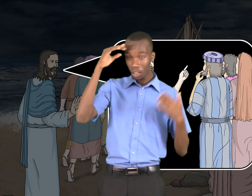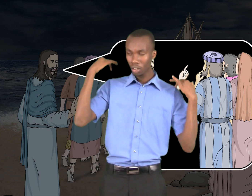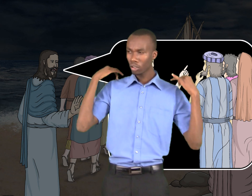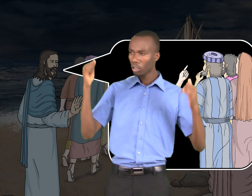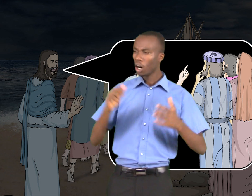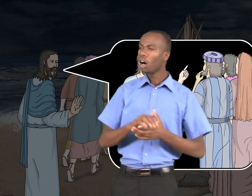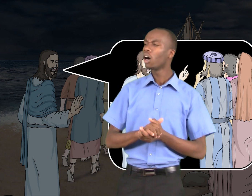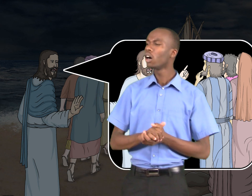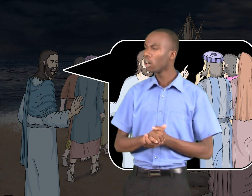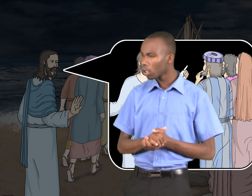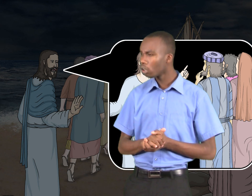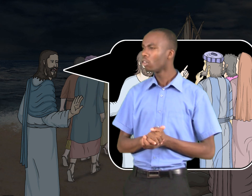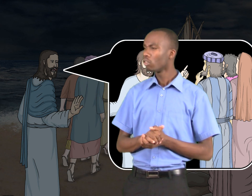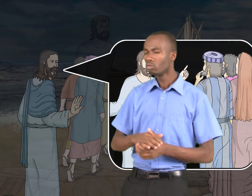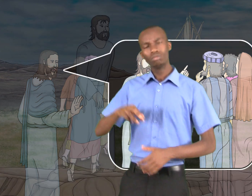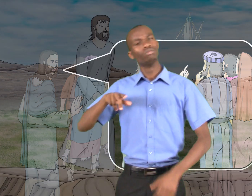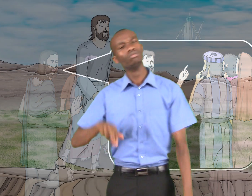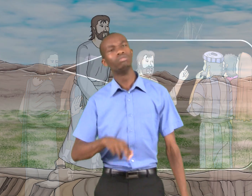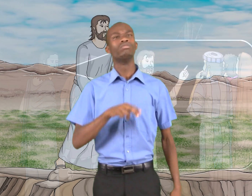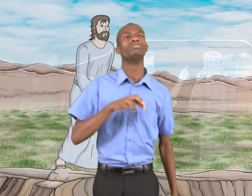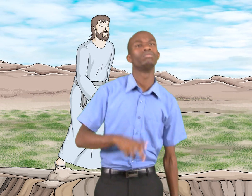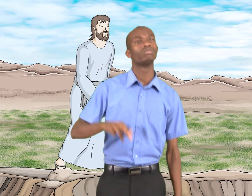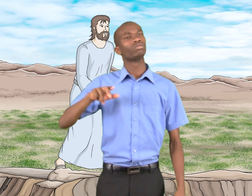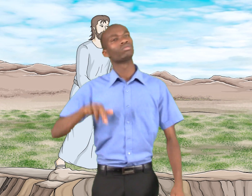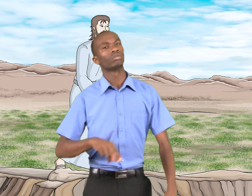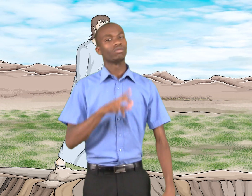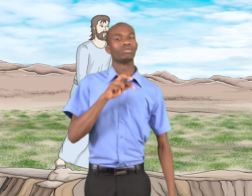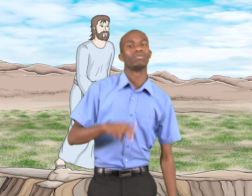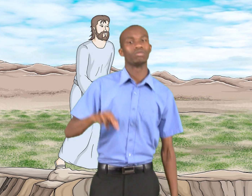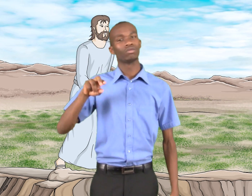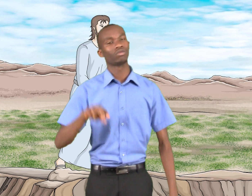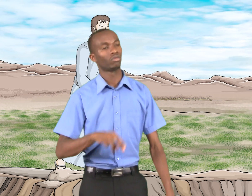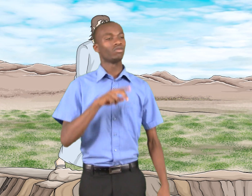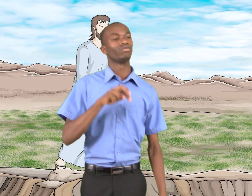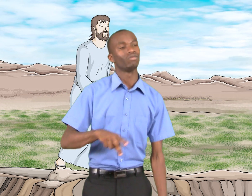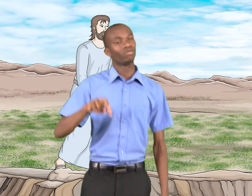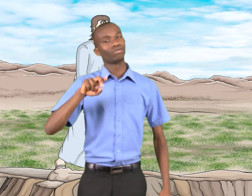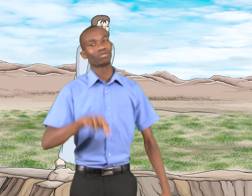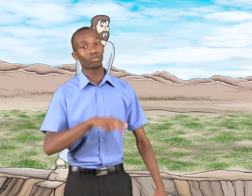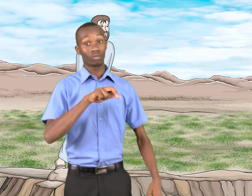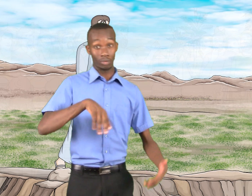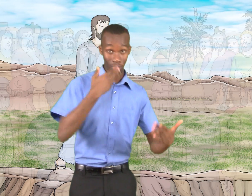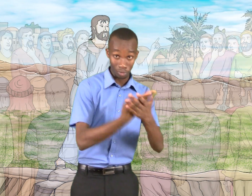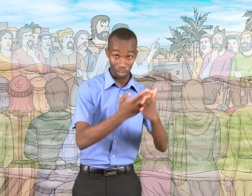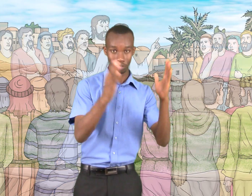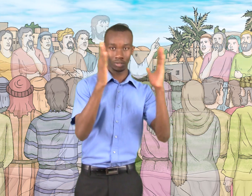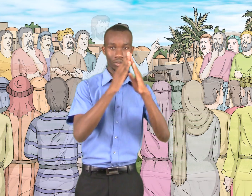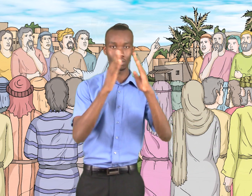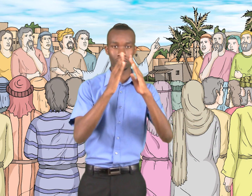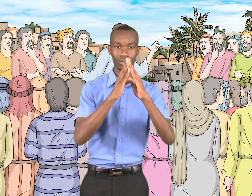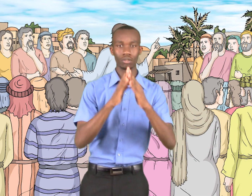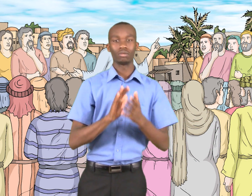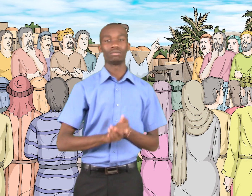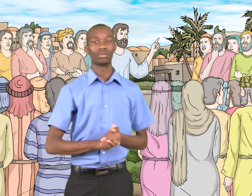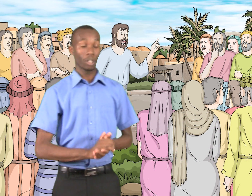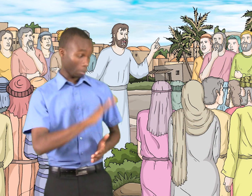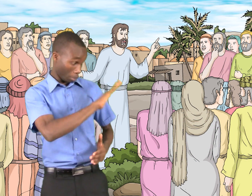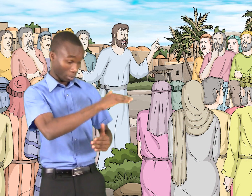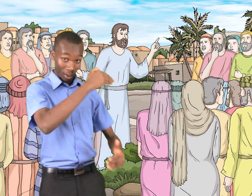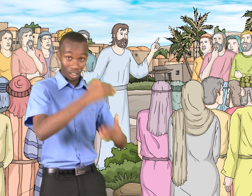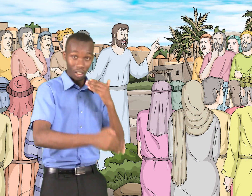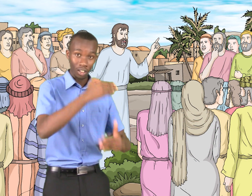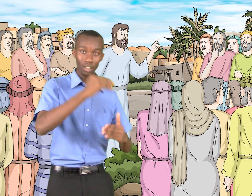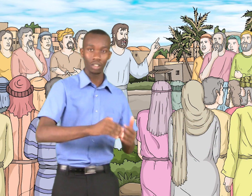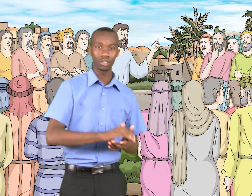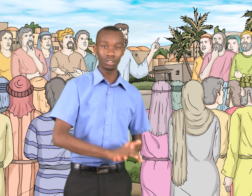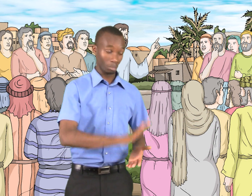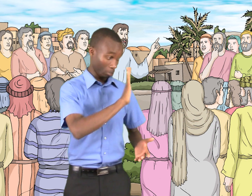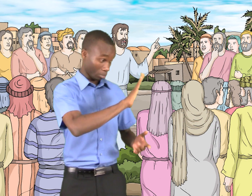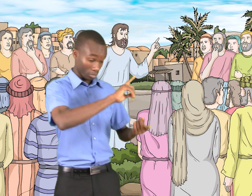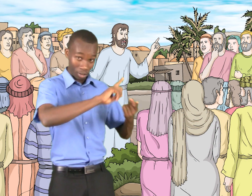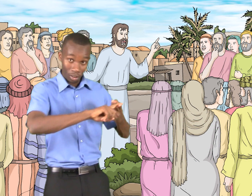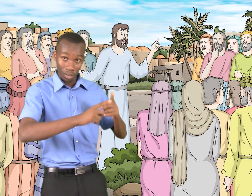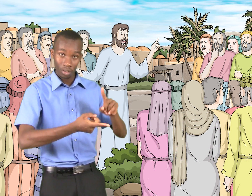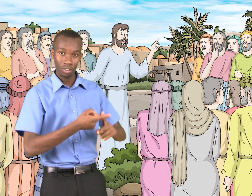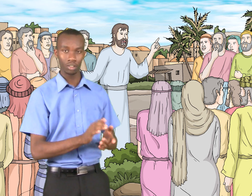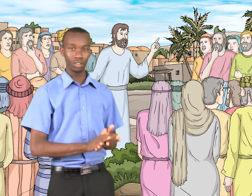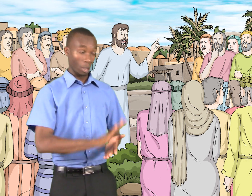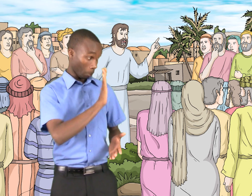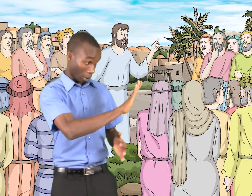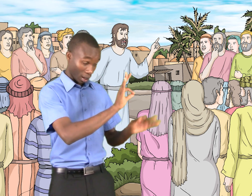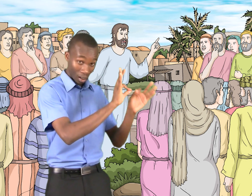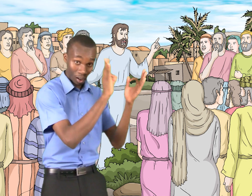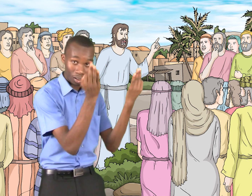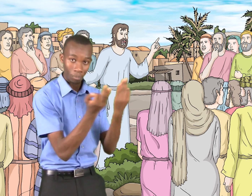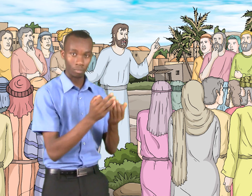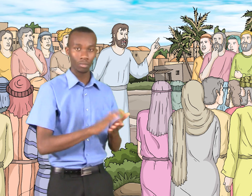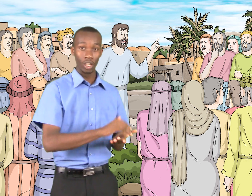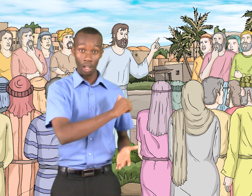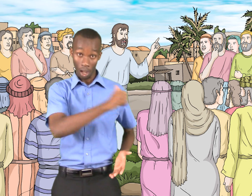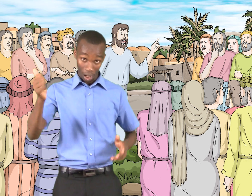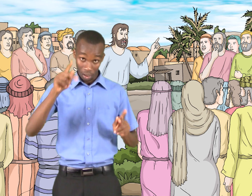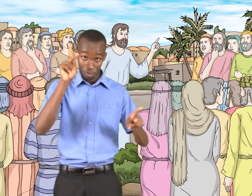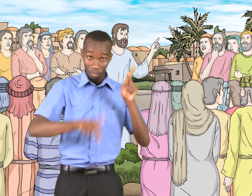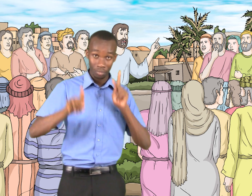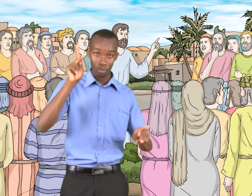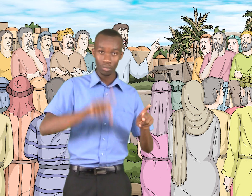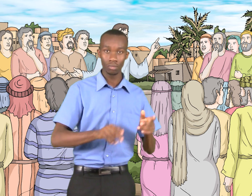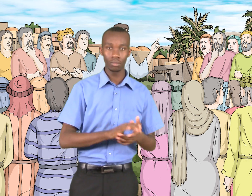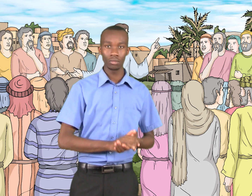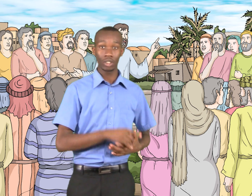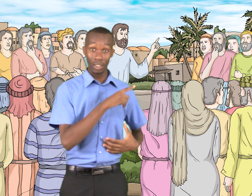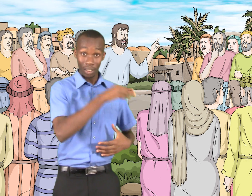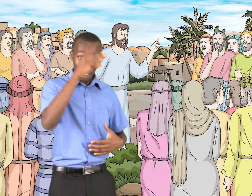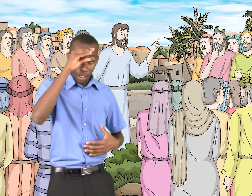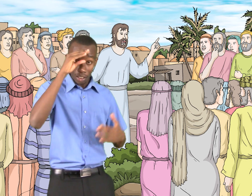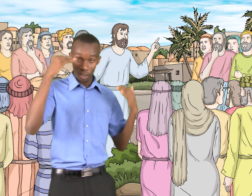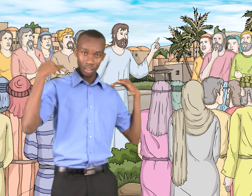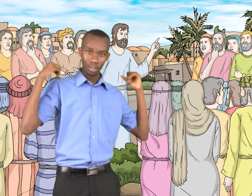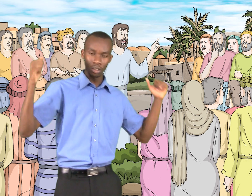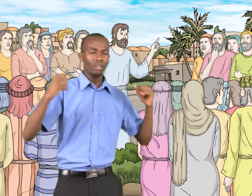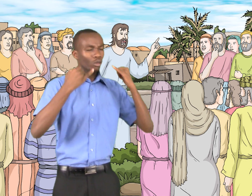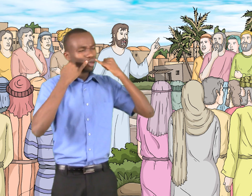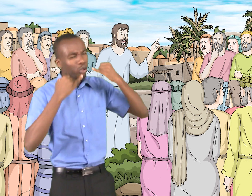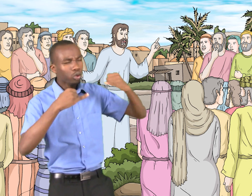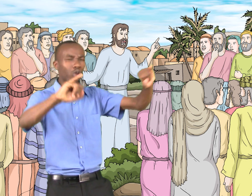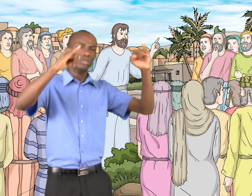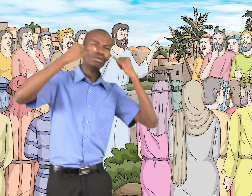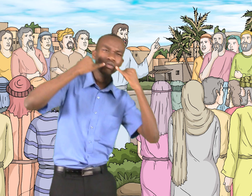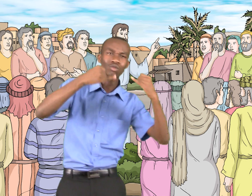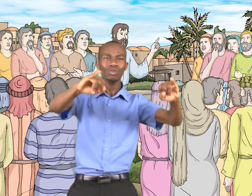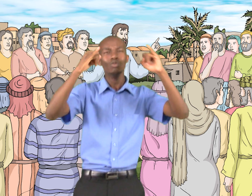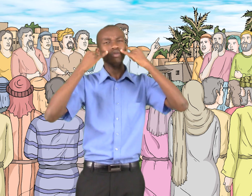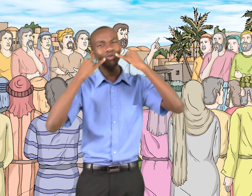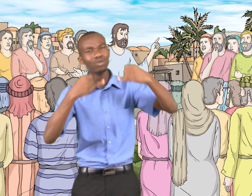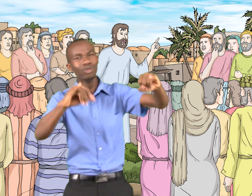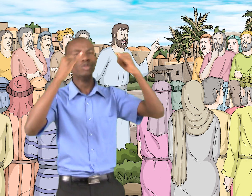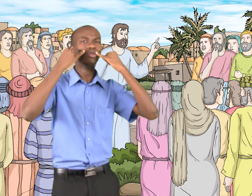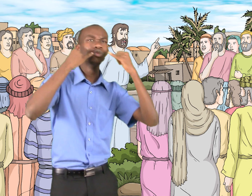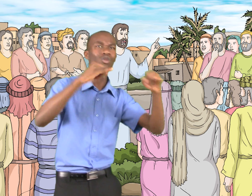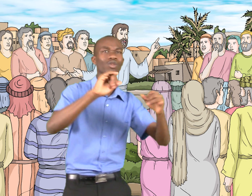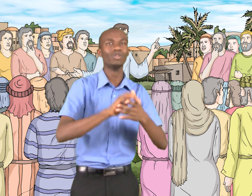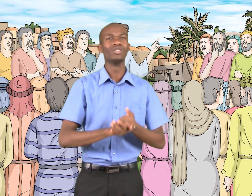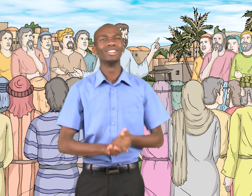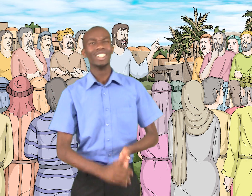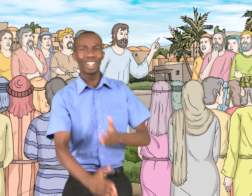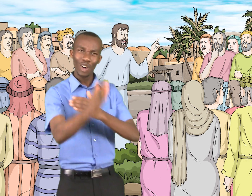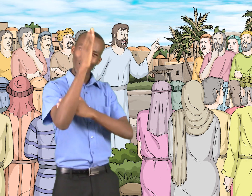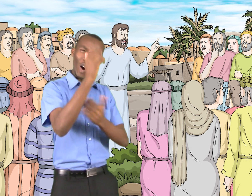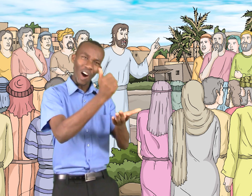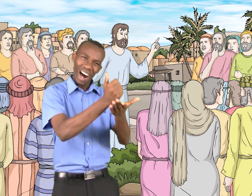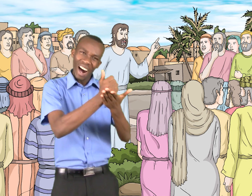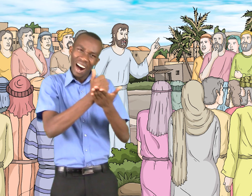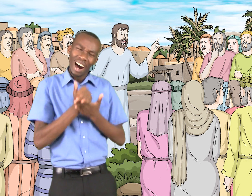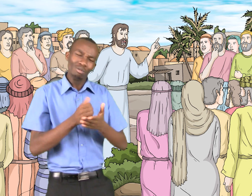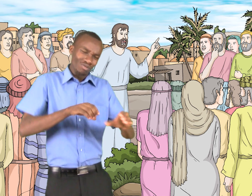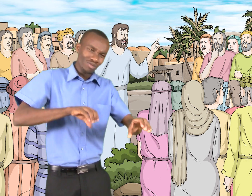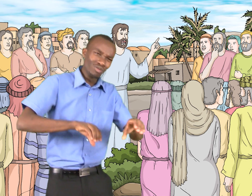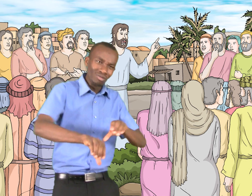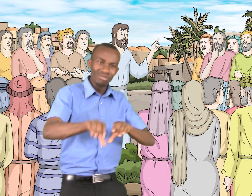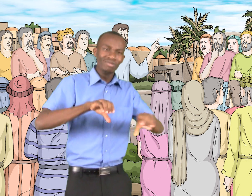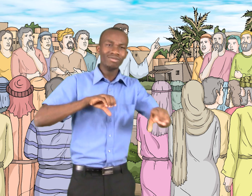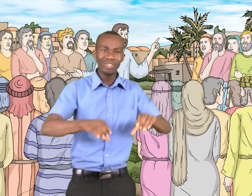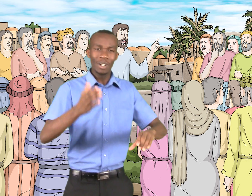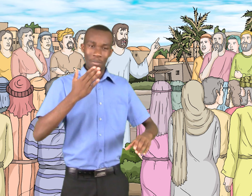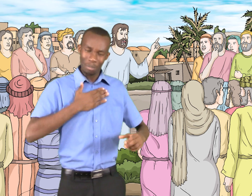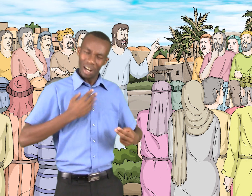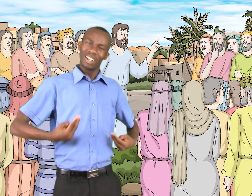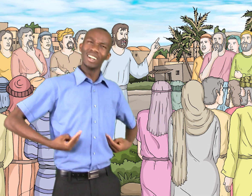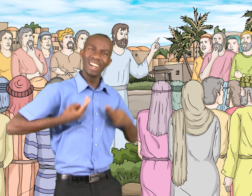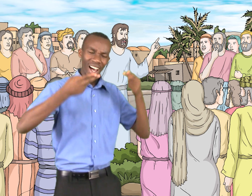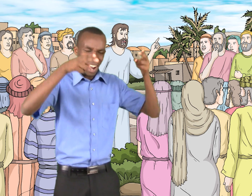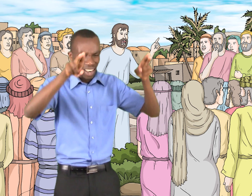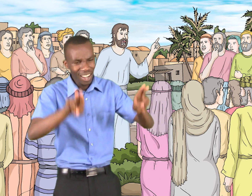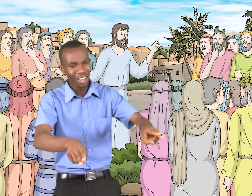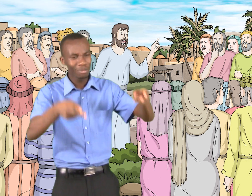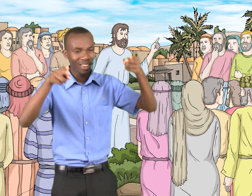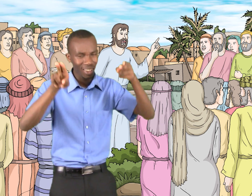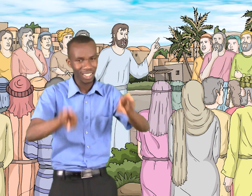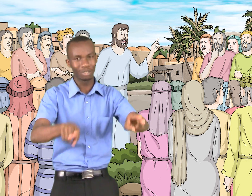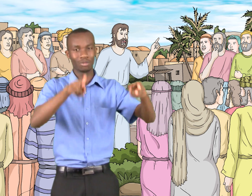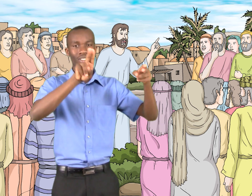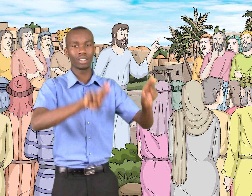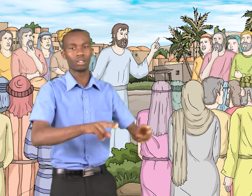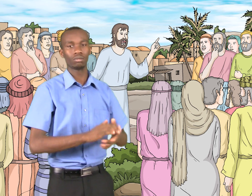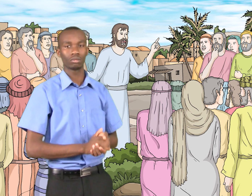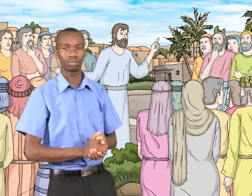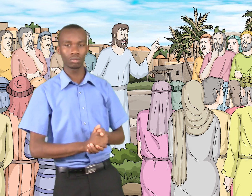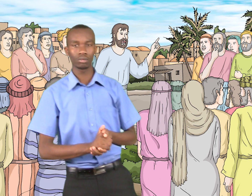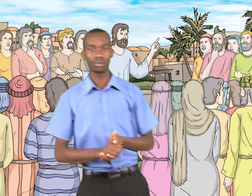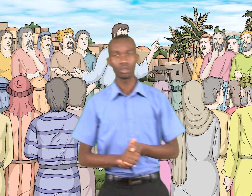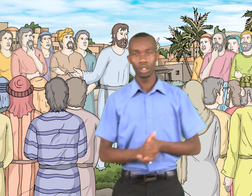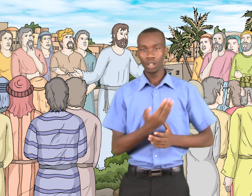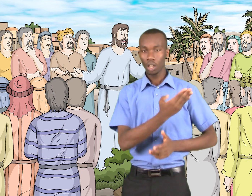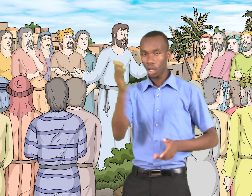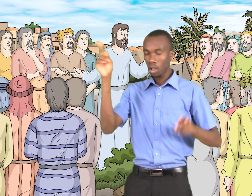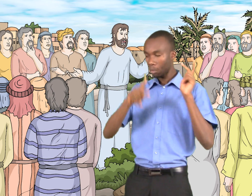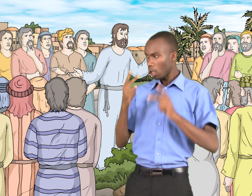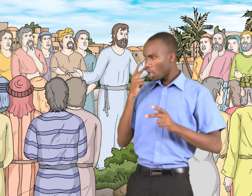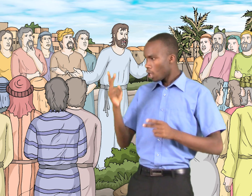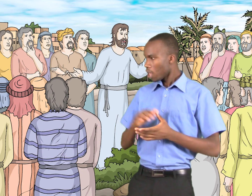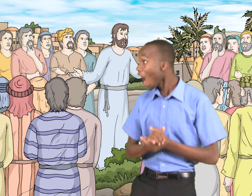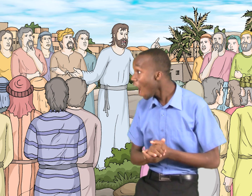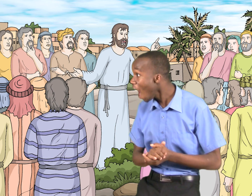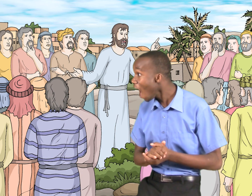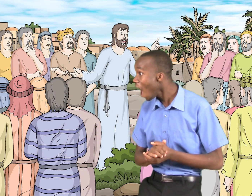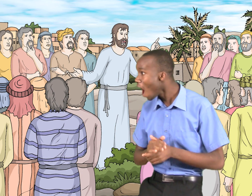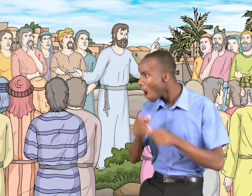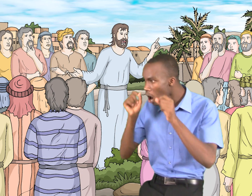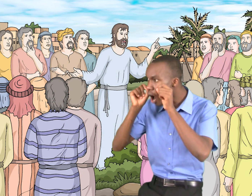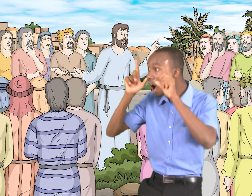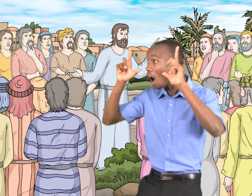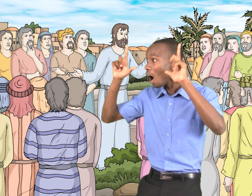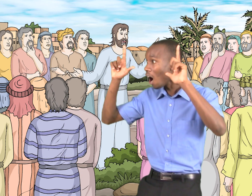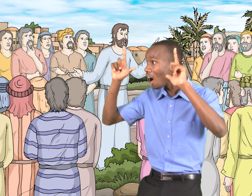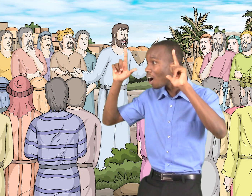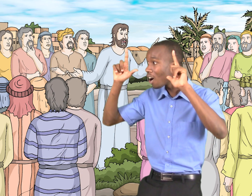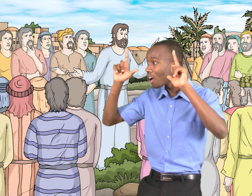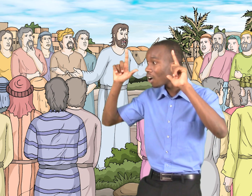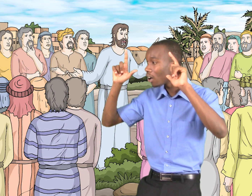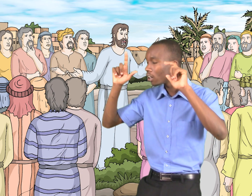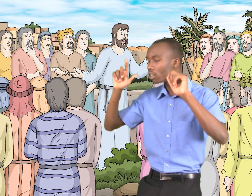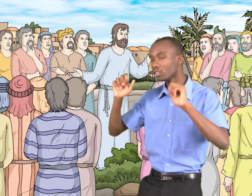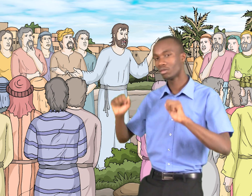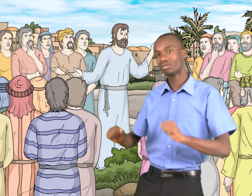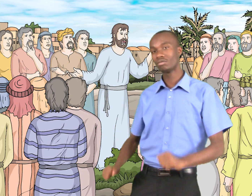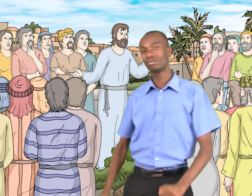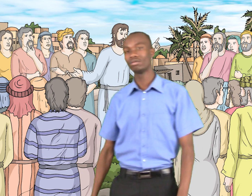So the man went away and began to proclaim throughout the Decapolis how much Jesus had done for him.